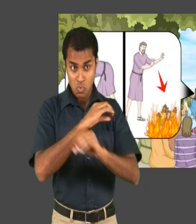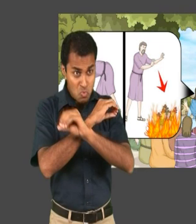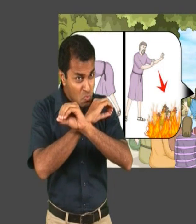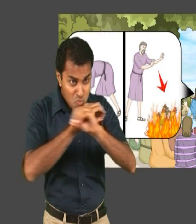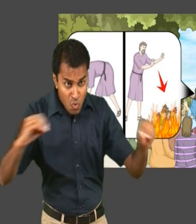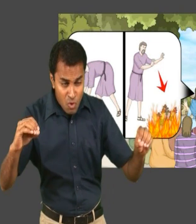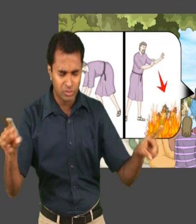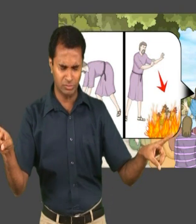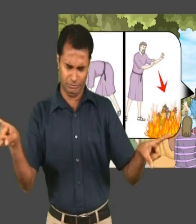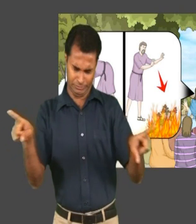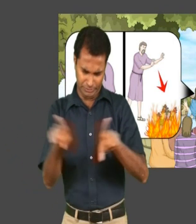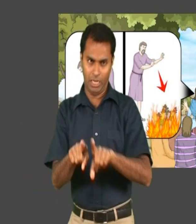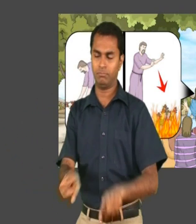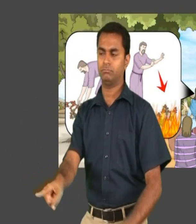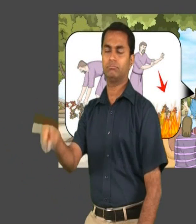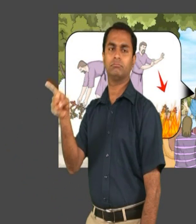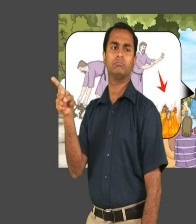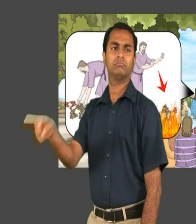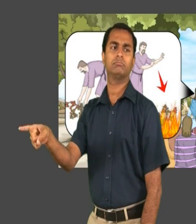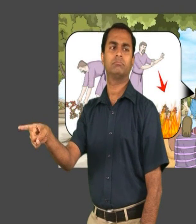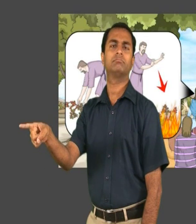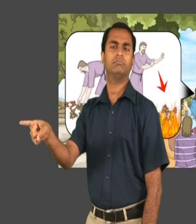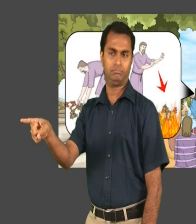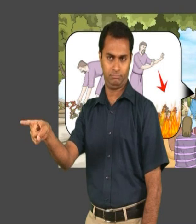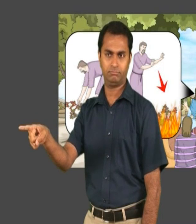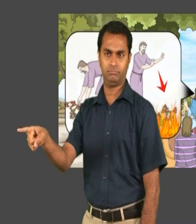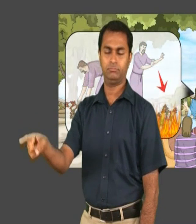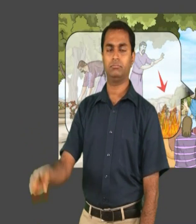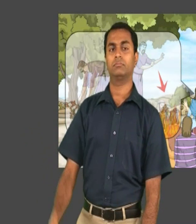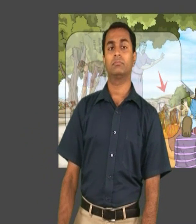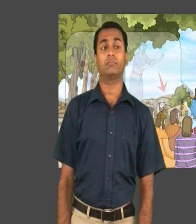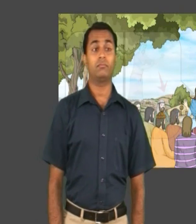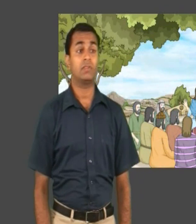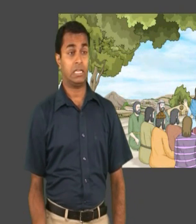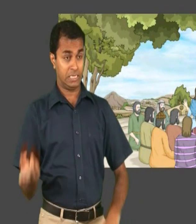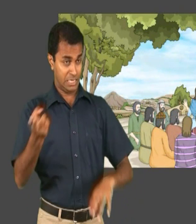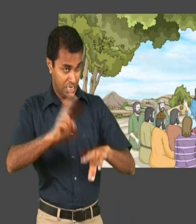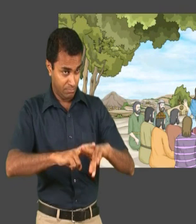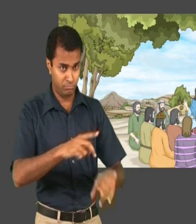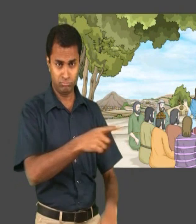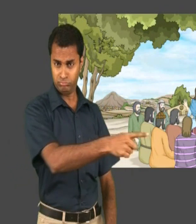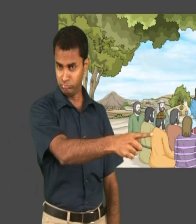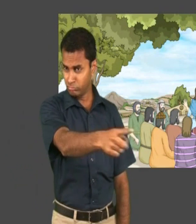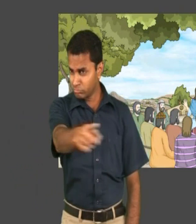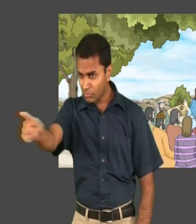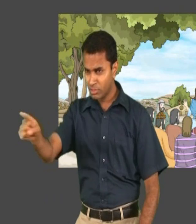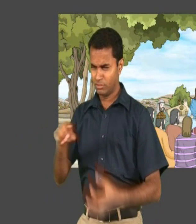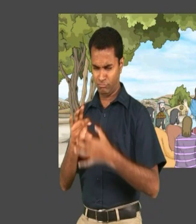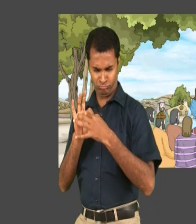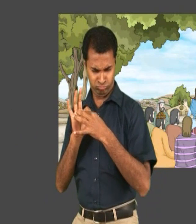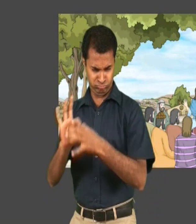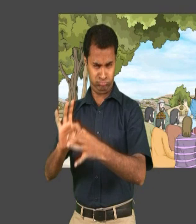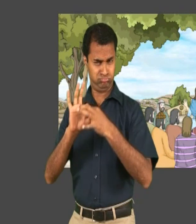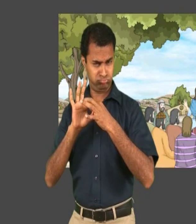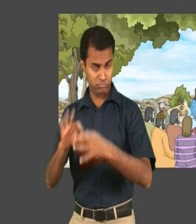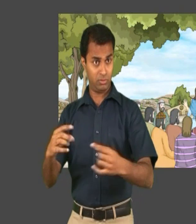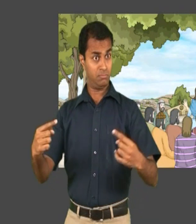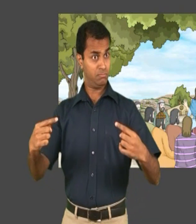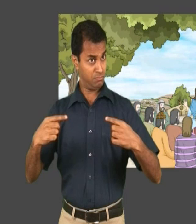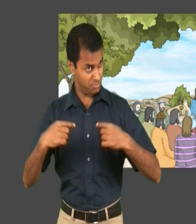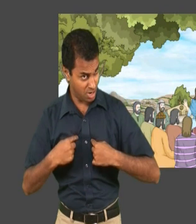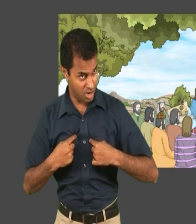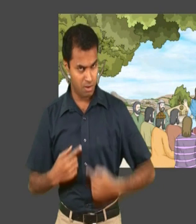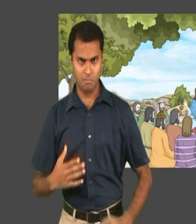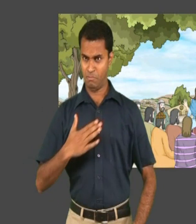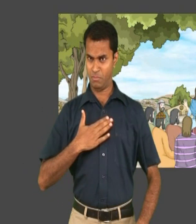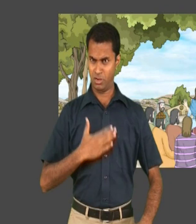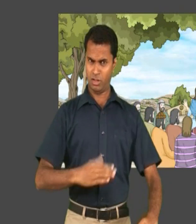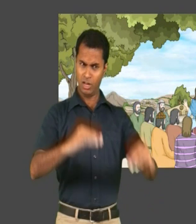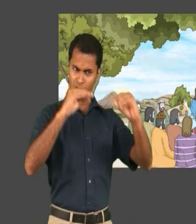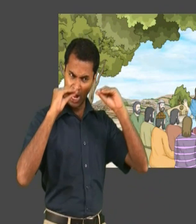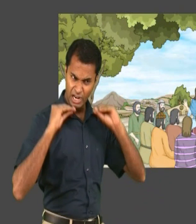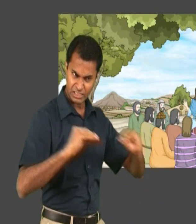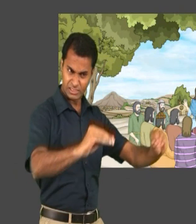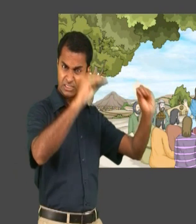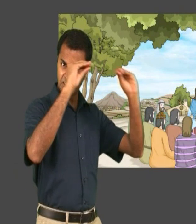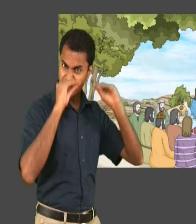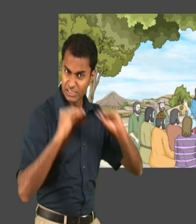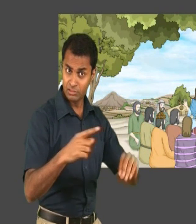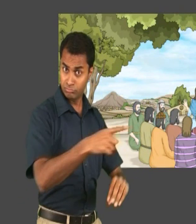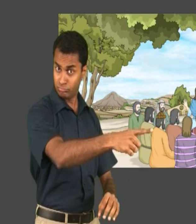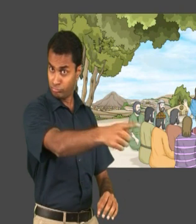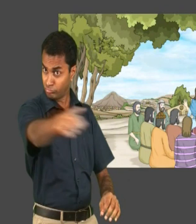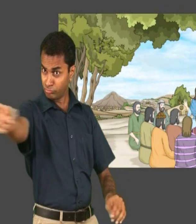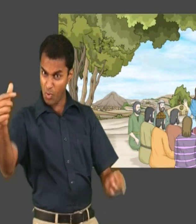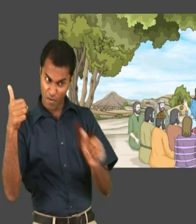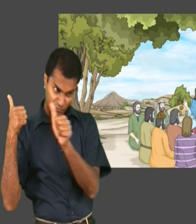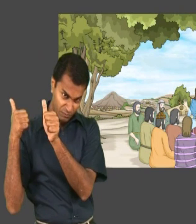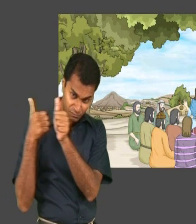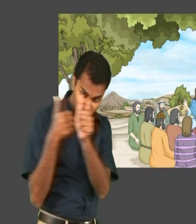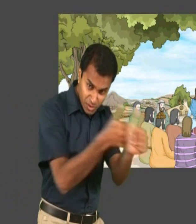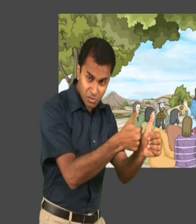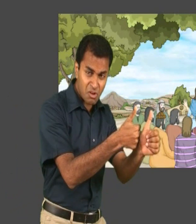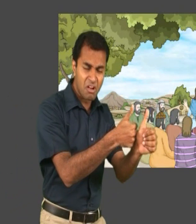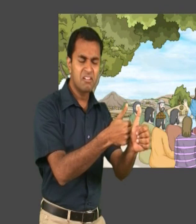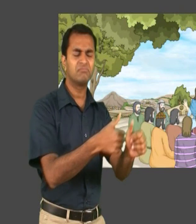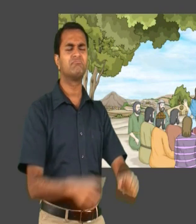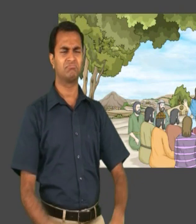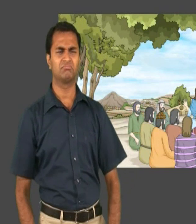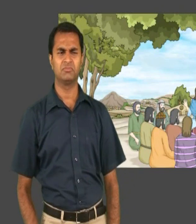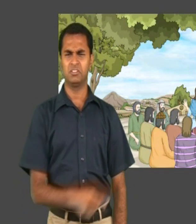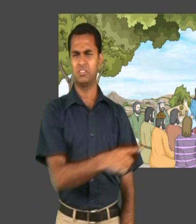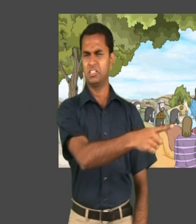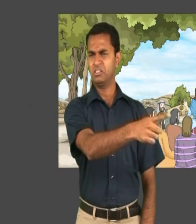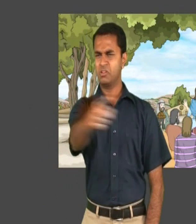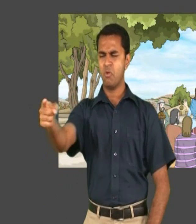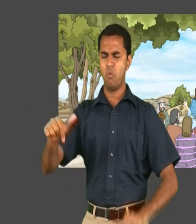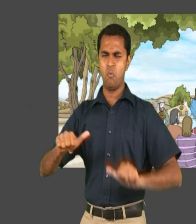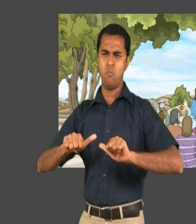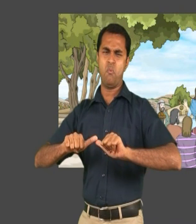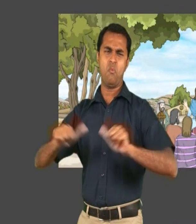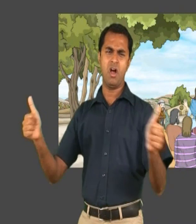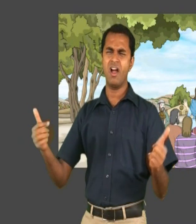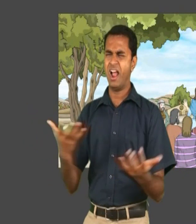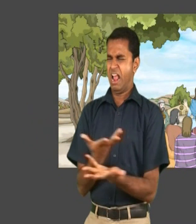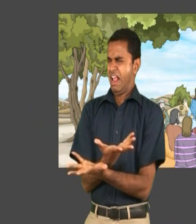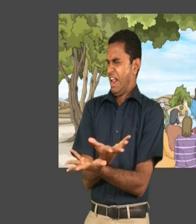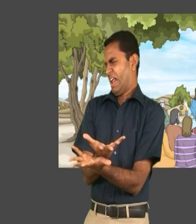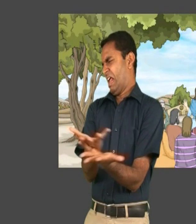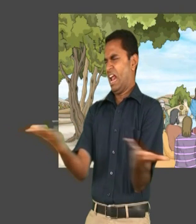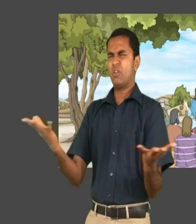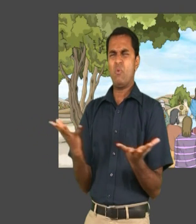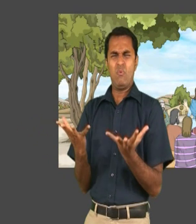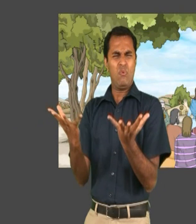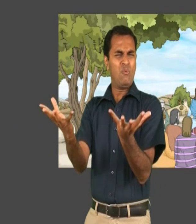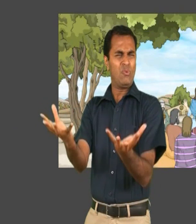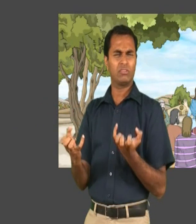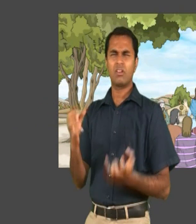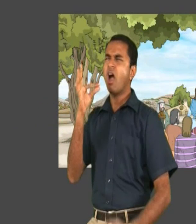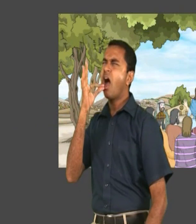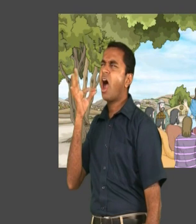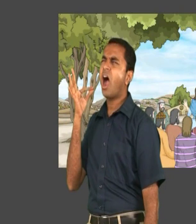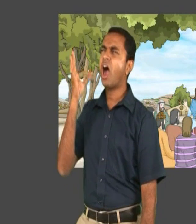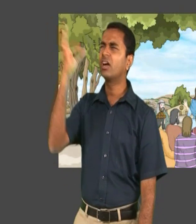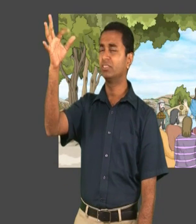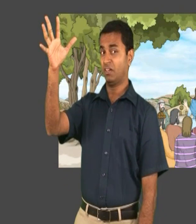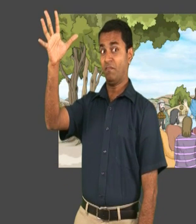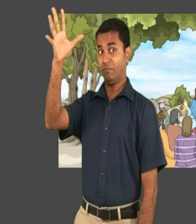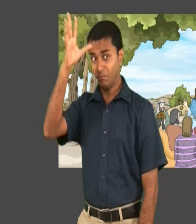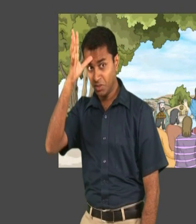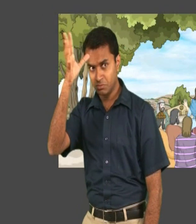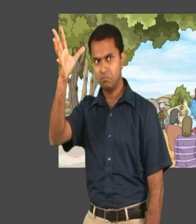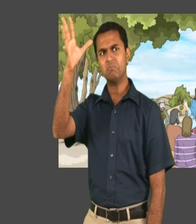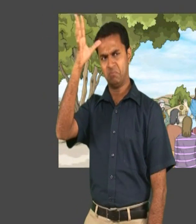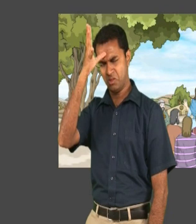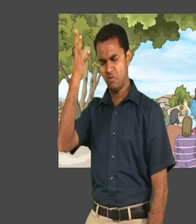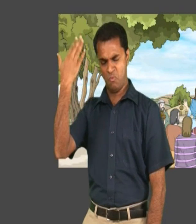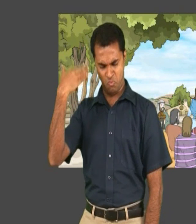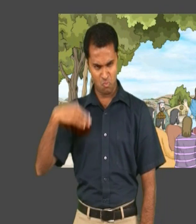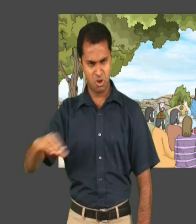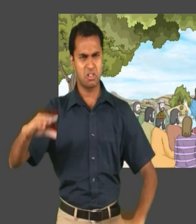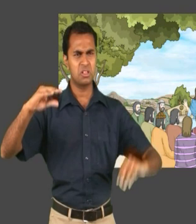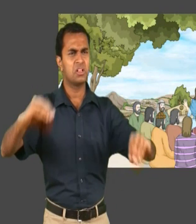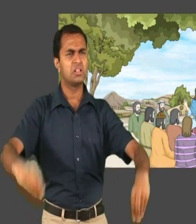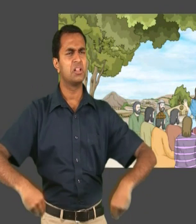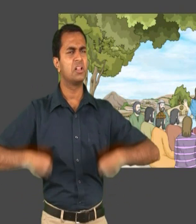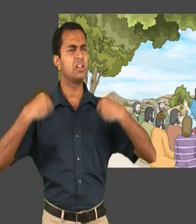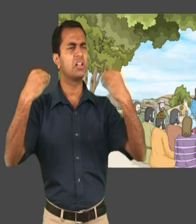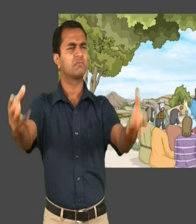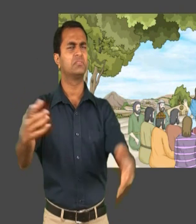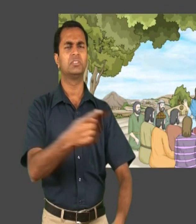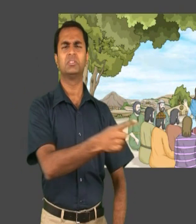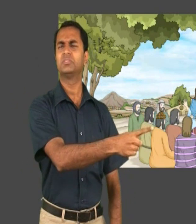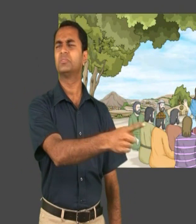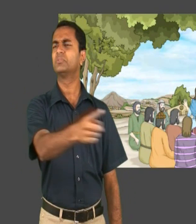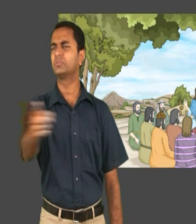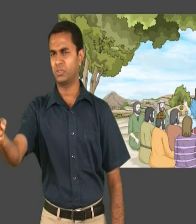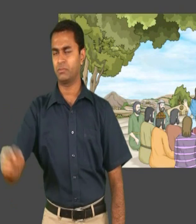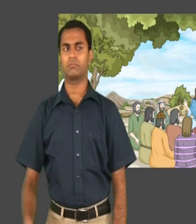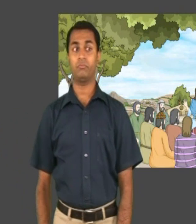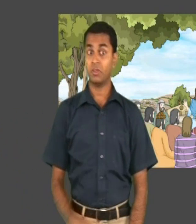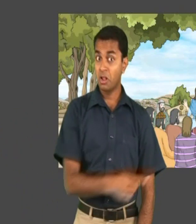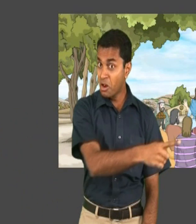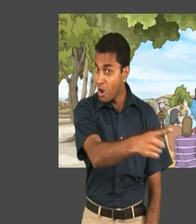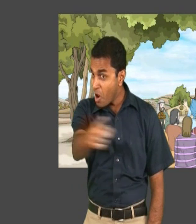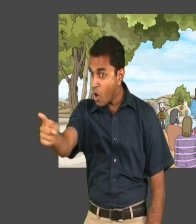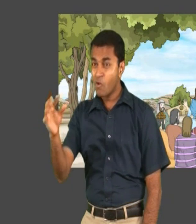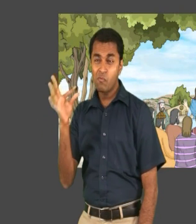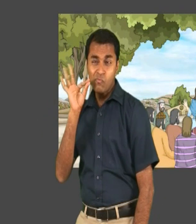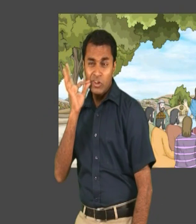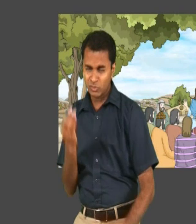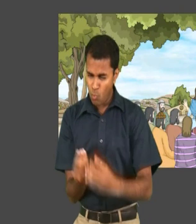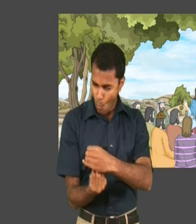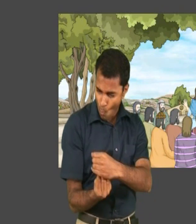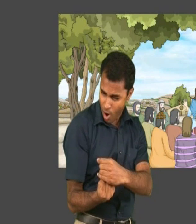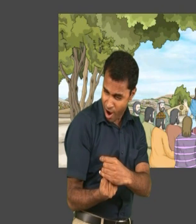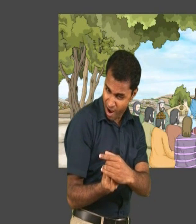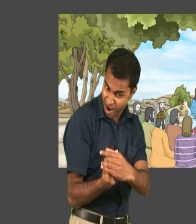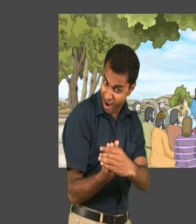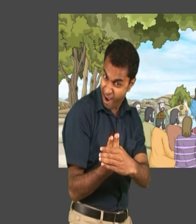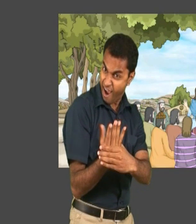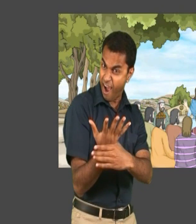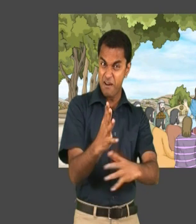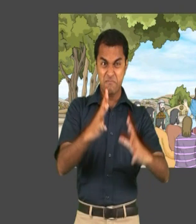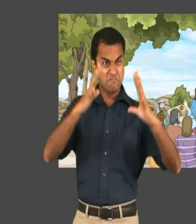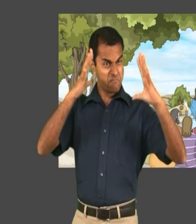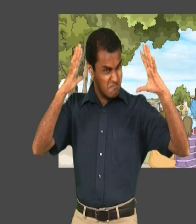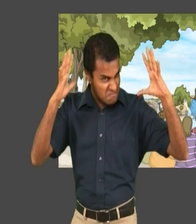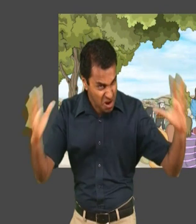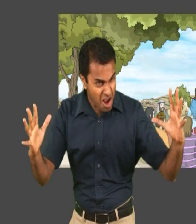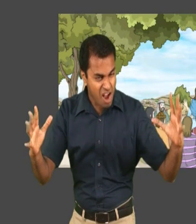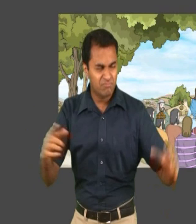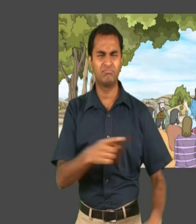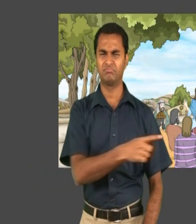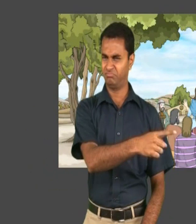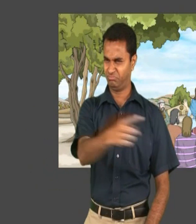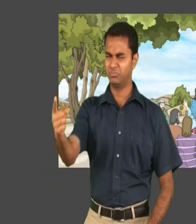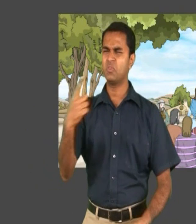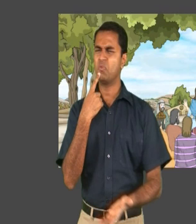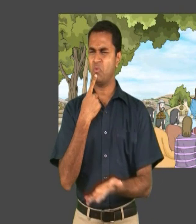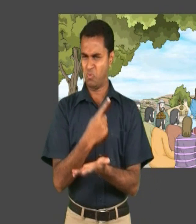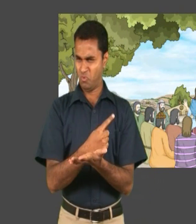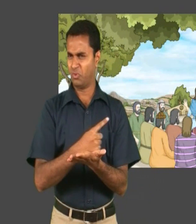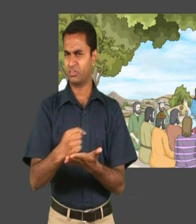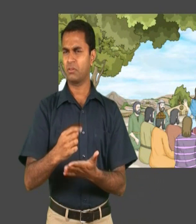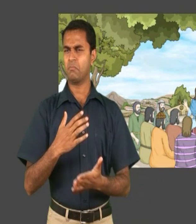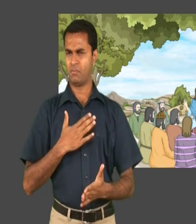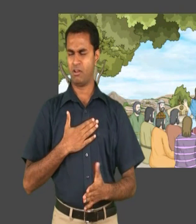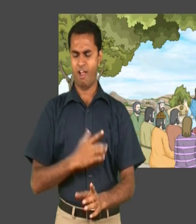If you remain in Me and My words remain in you, ask whatever you wish, and it will be done for you.